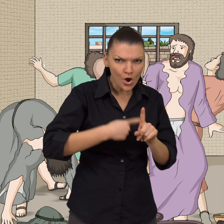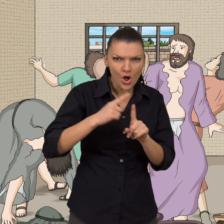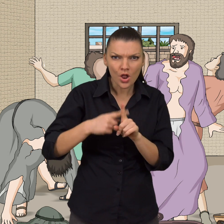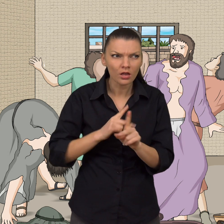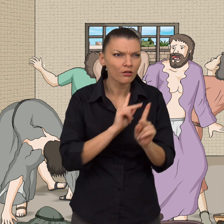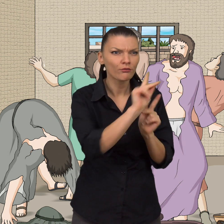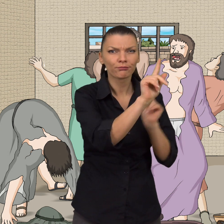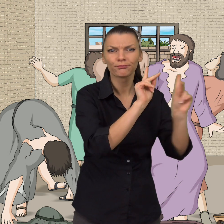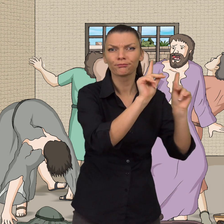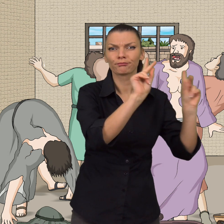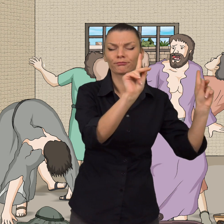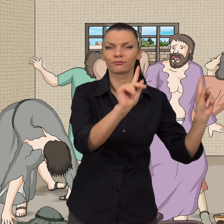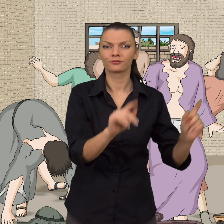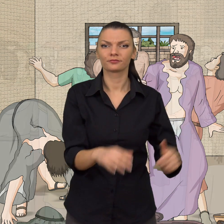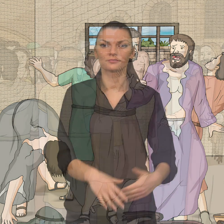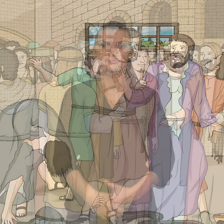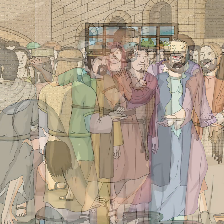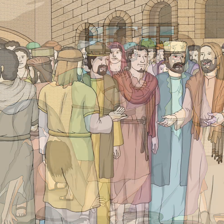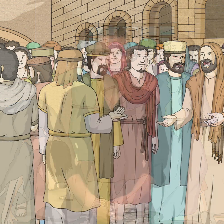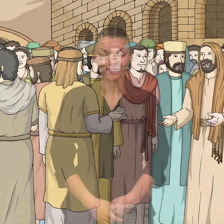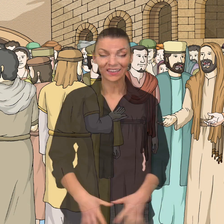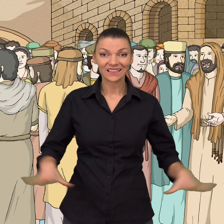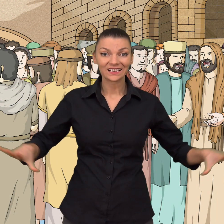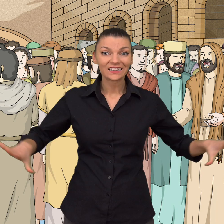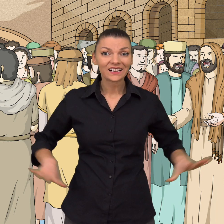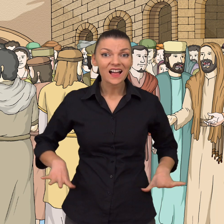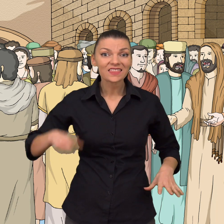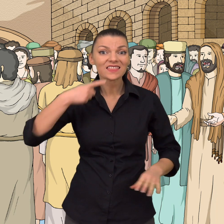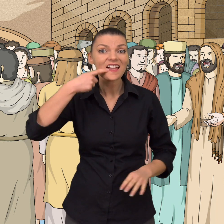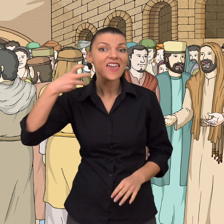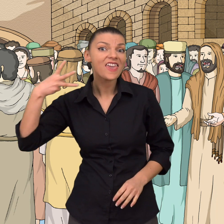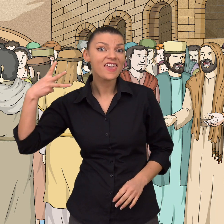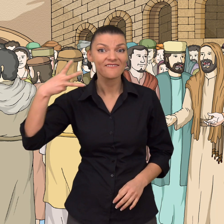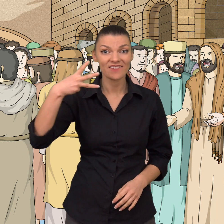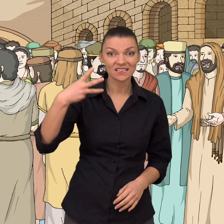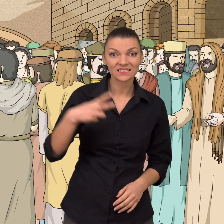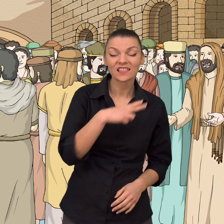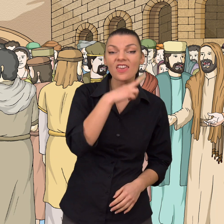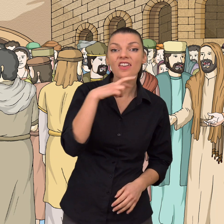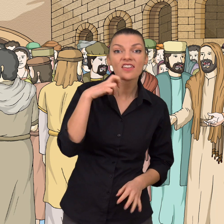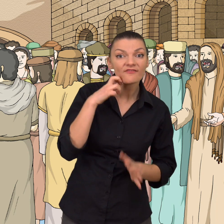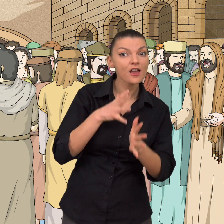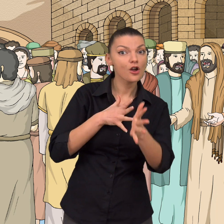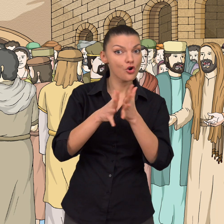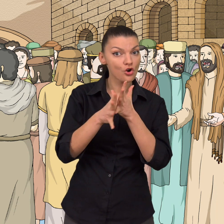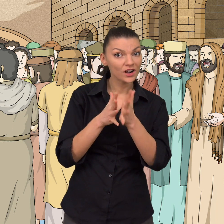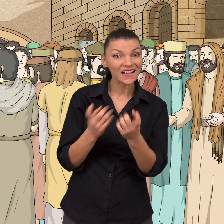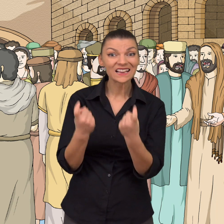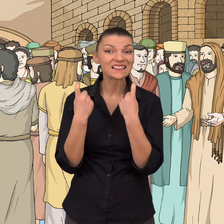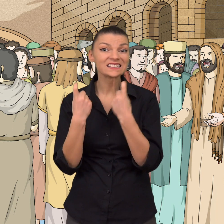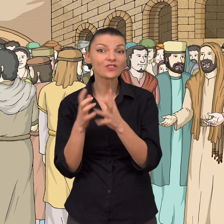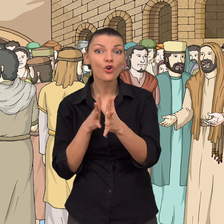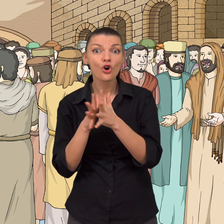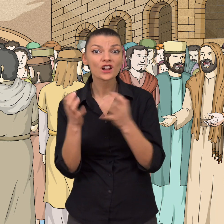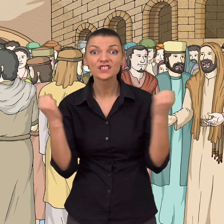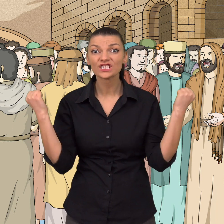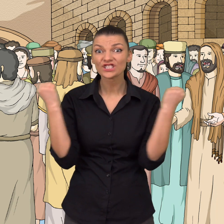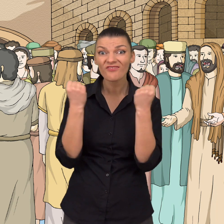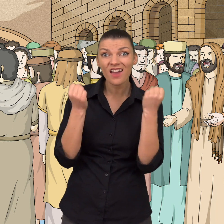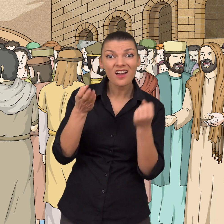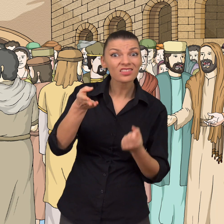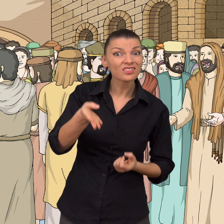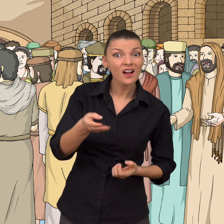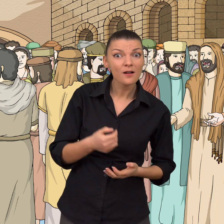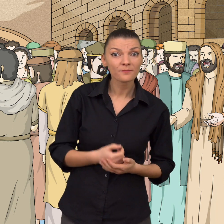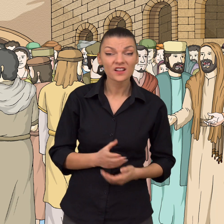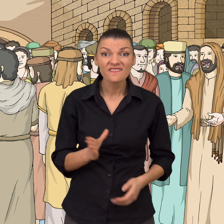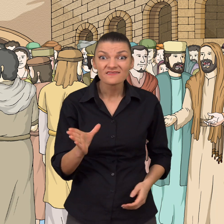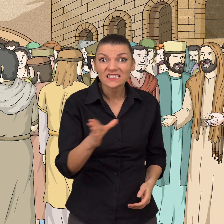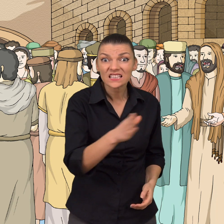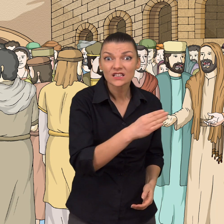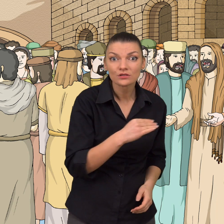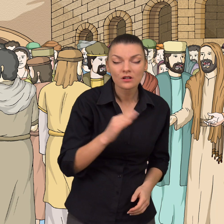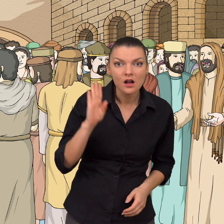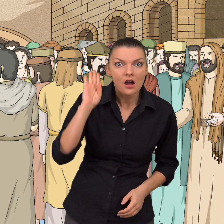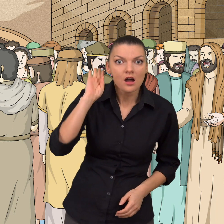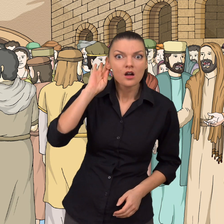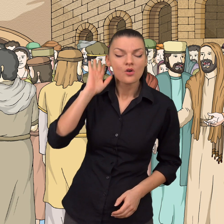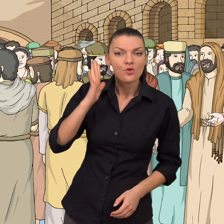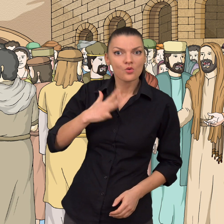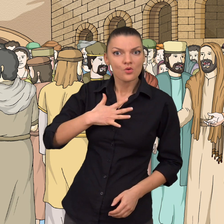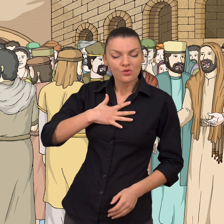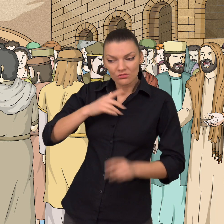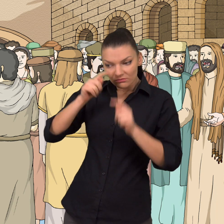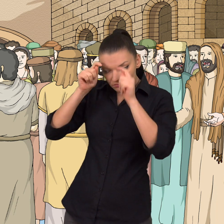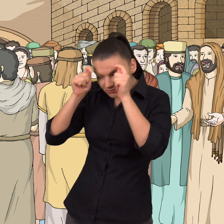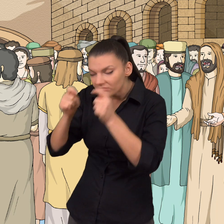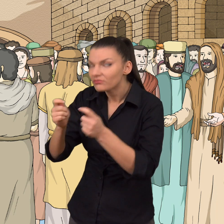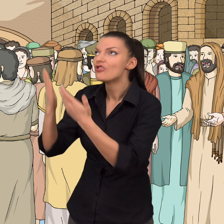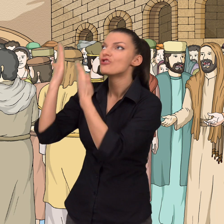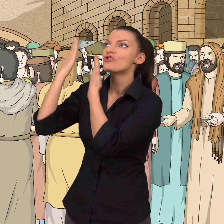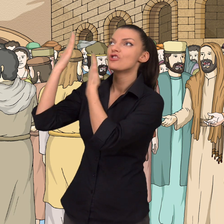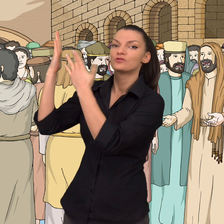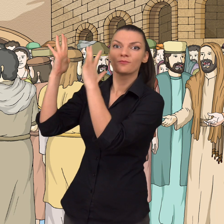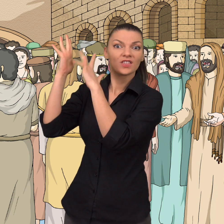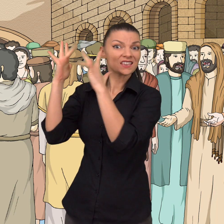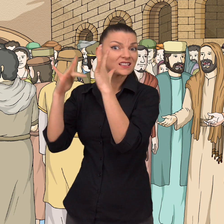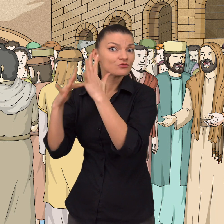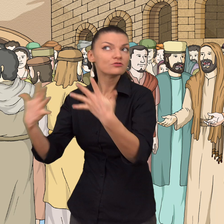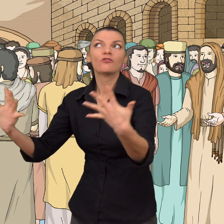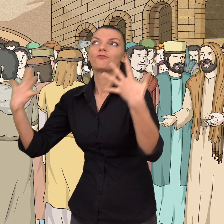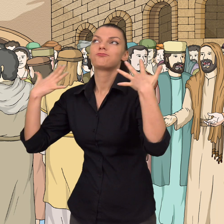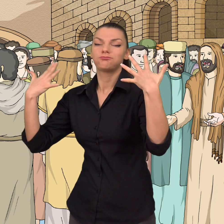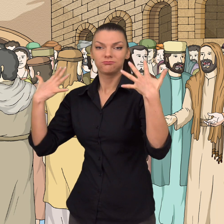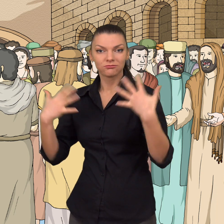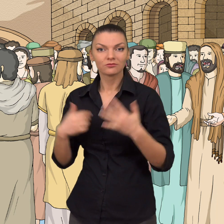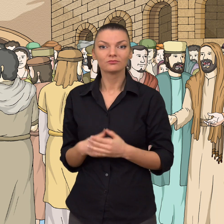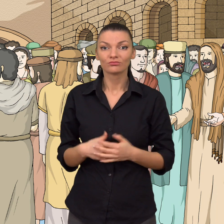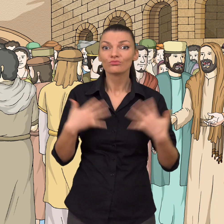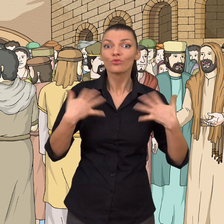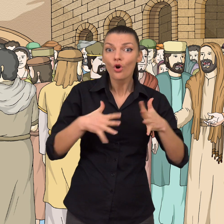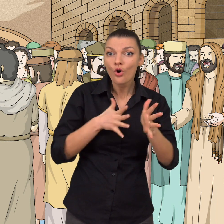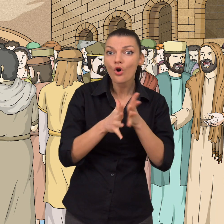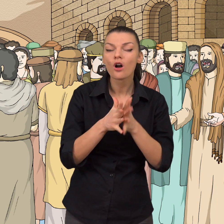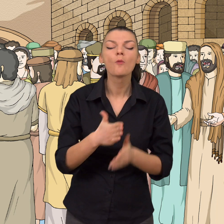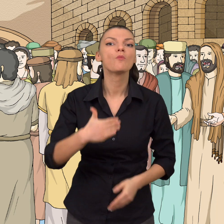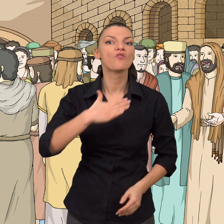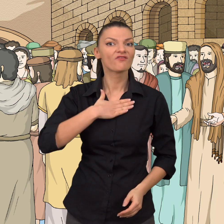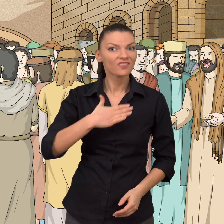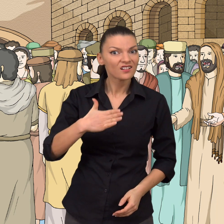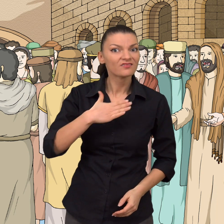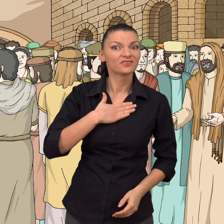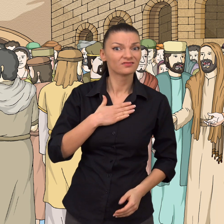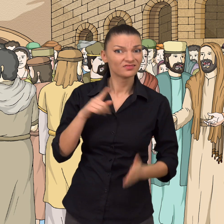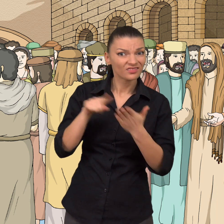This became known to all the Jews and Greeks living in Ephesus, and fear came over all of them.